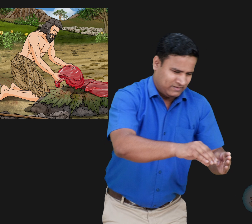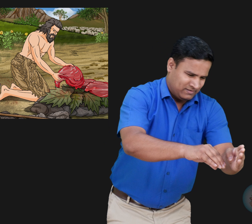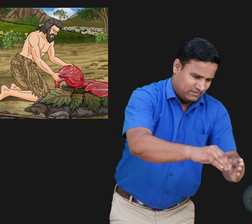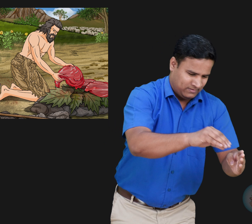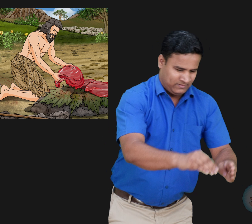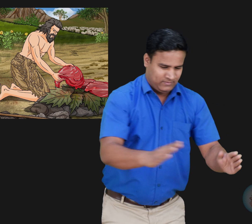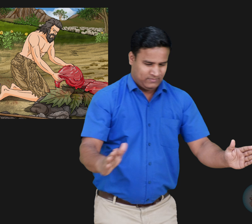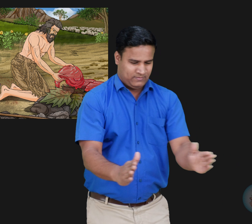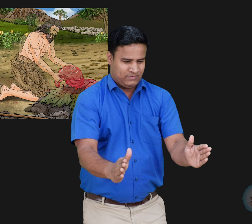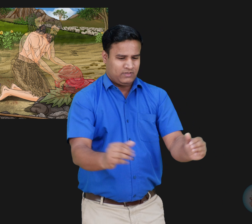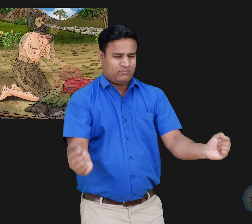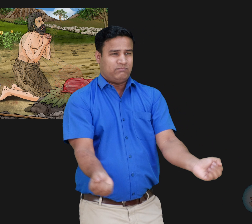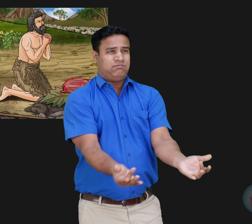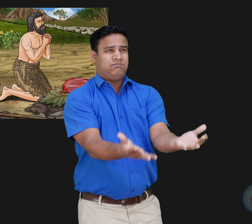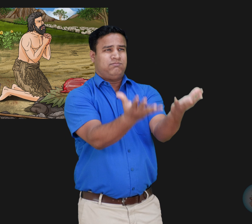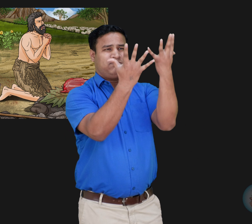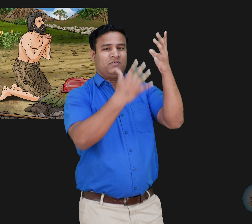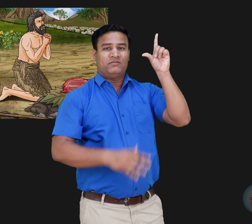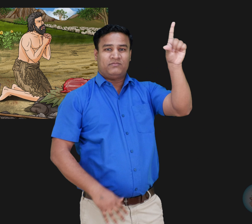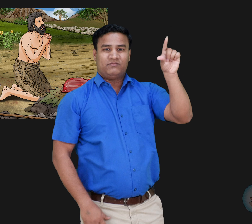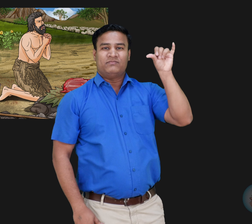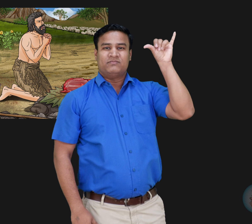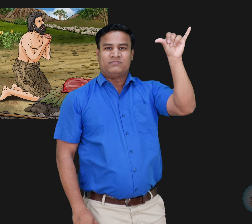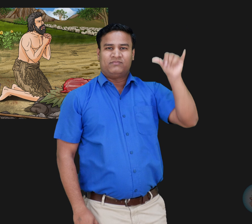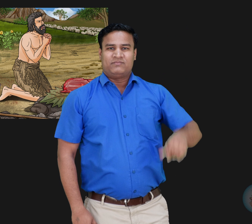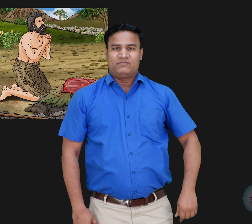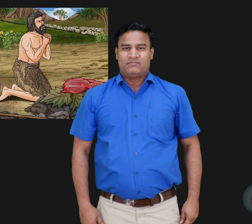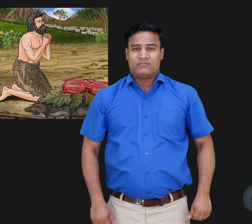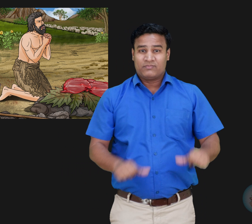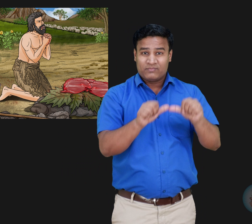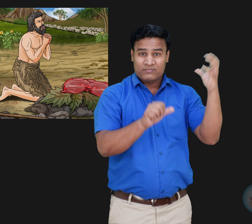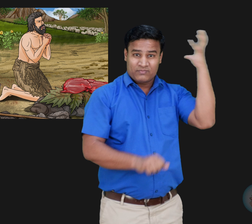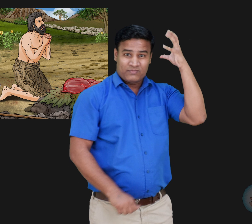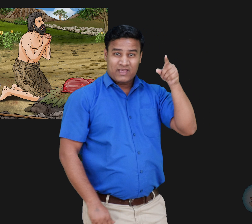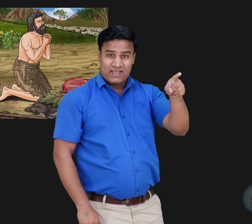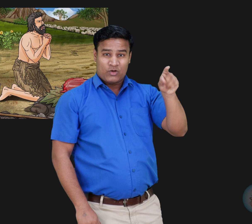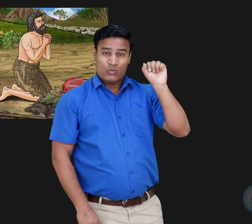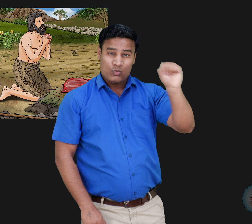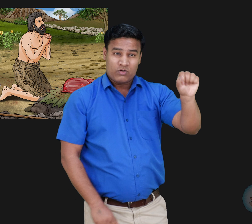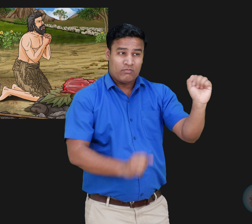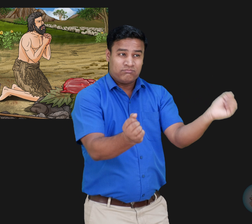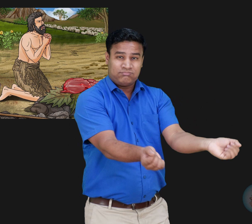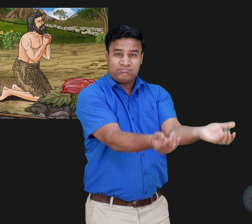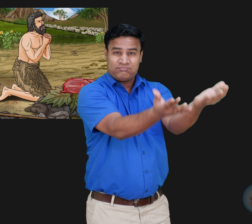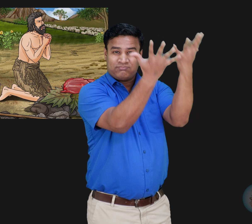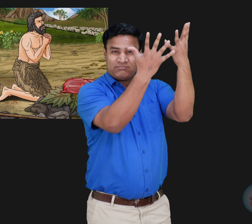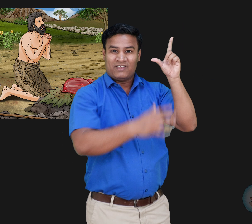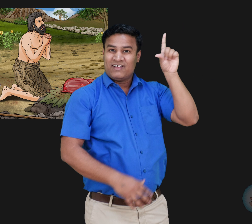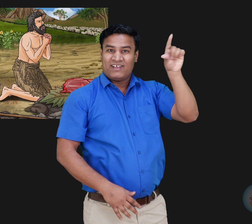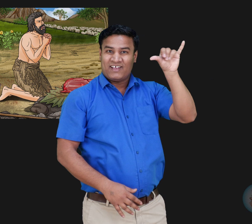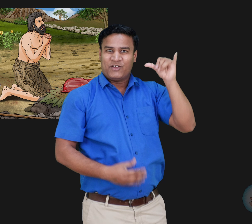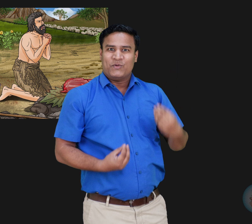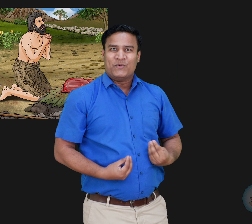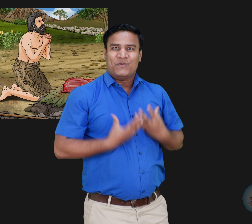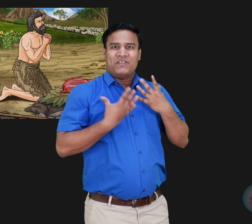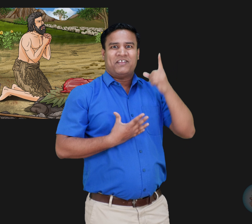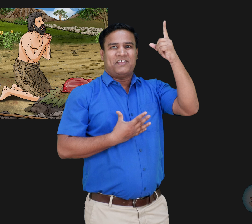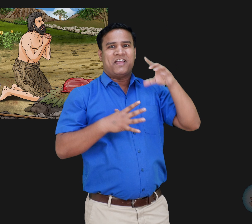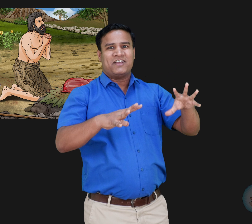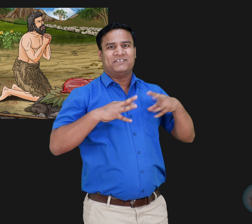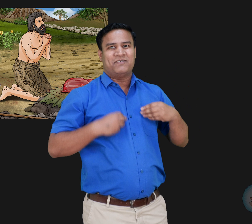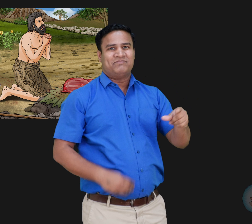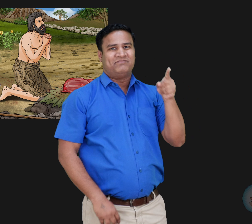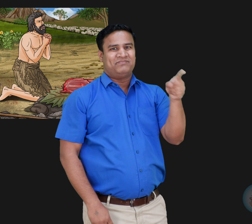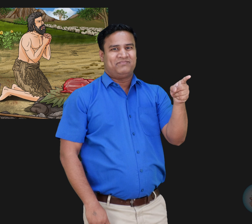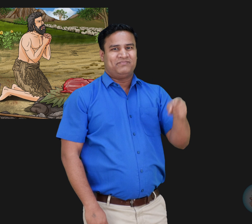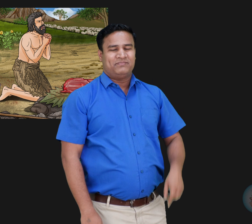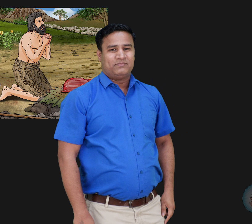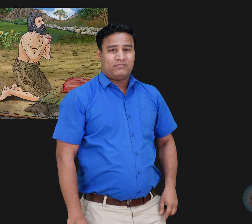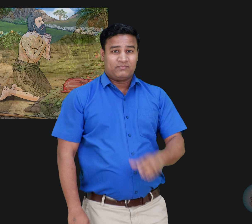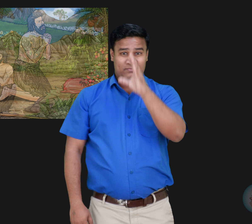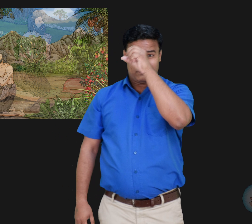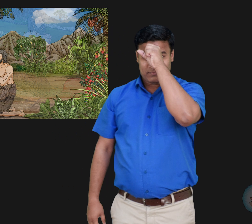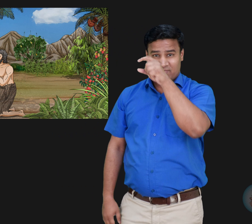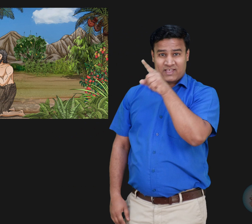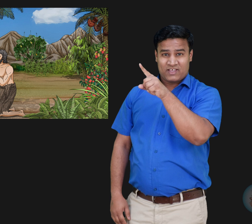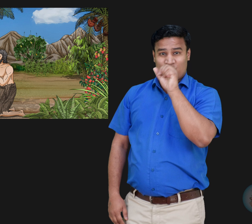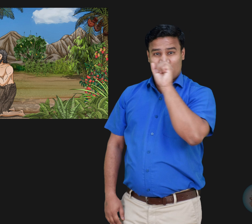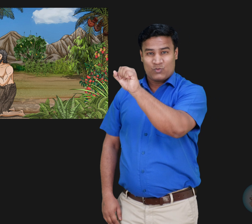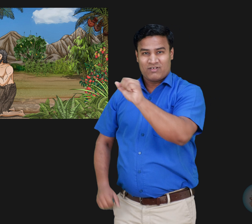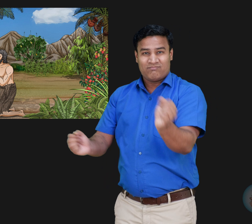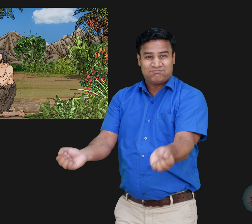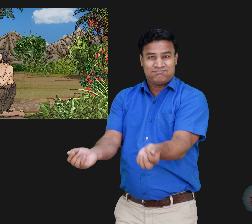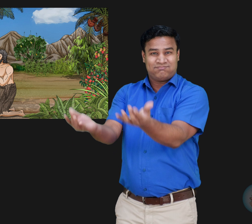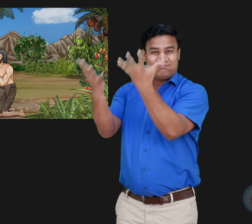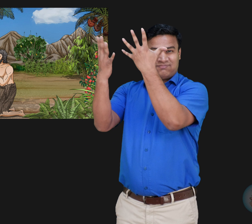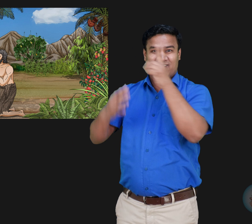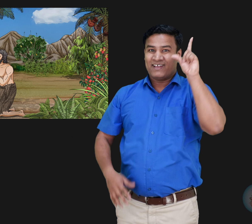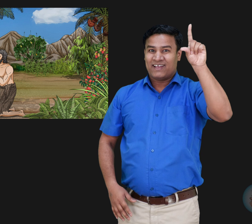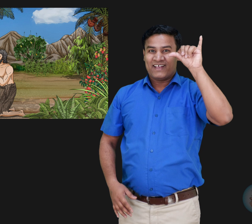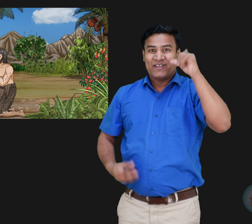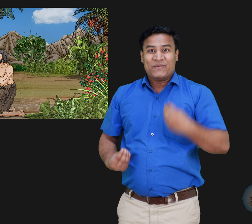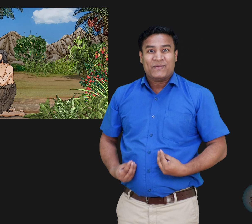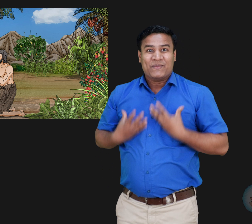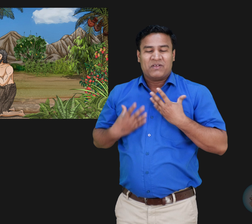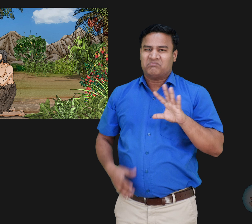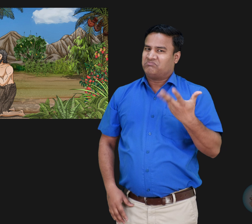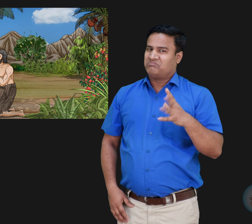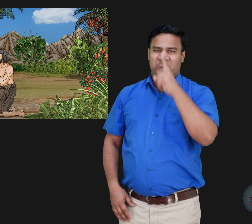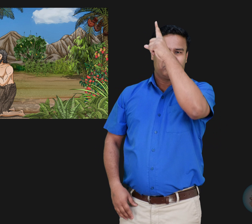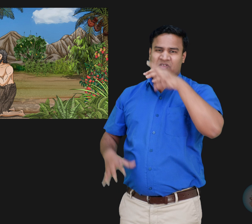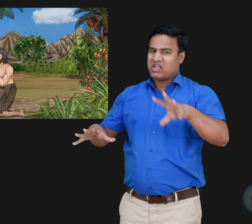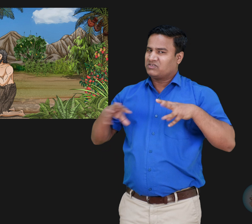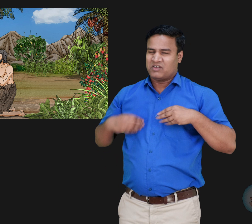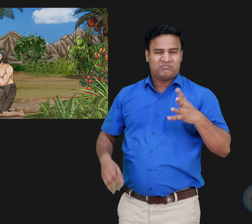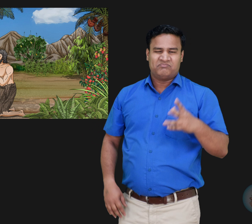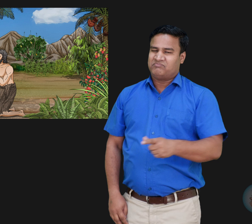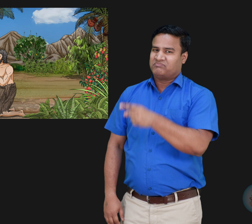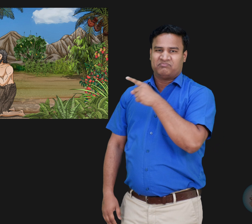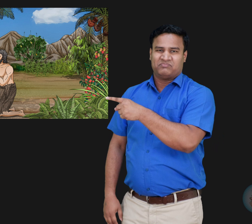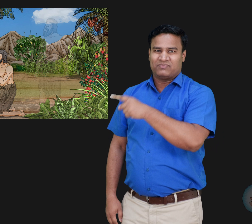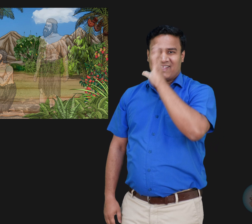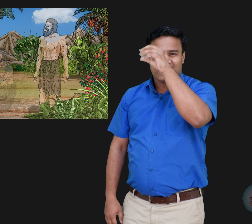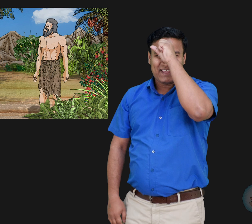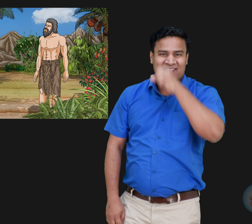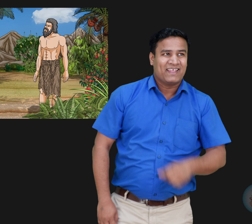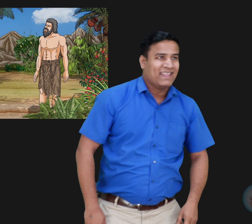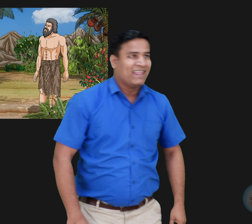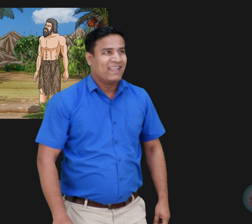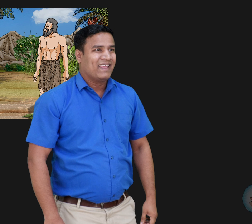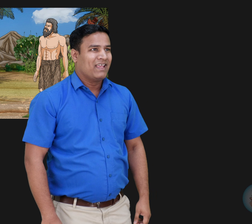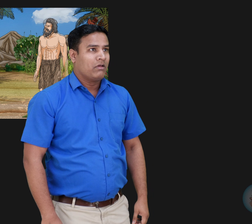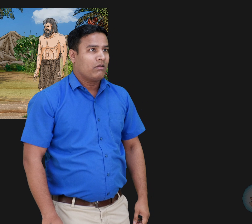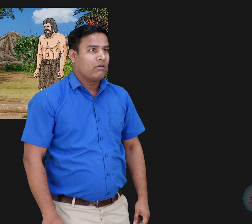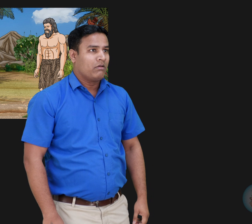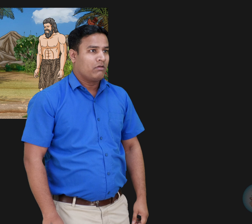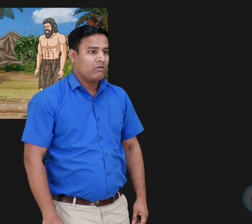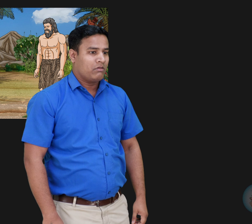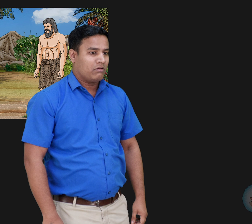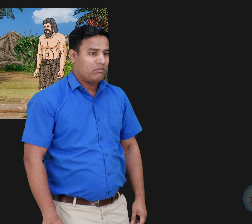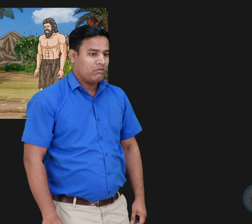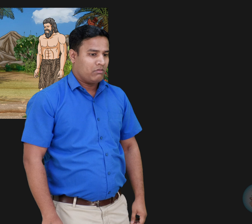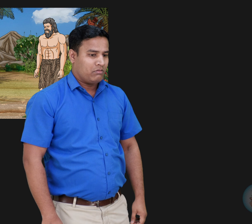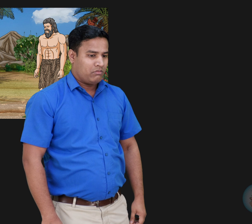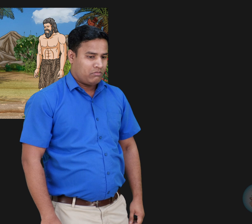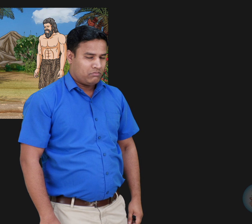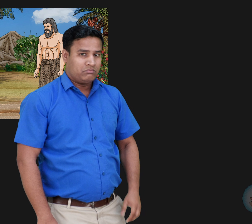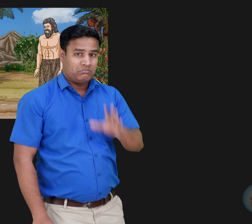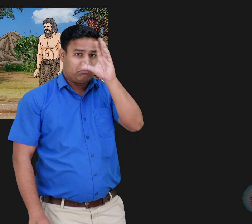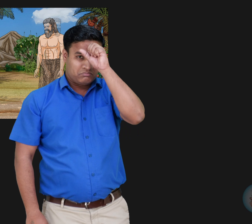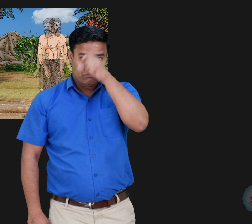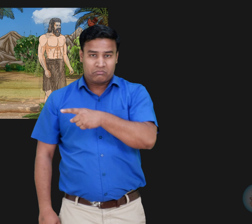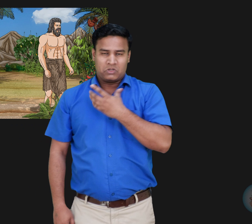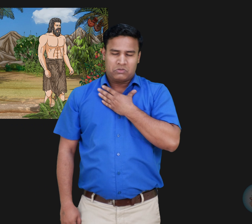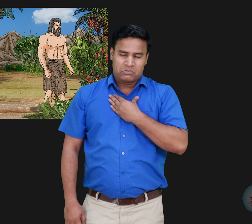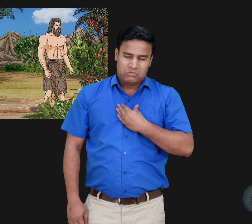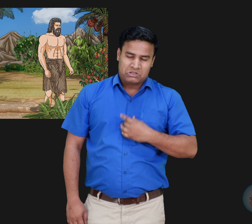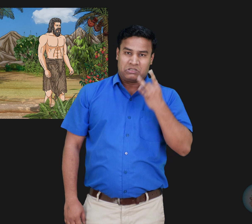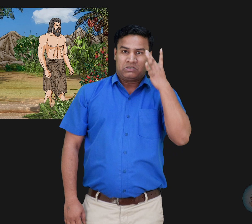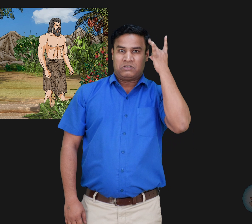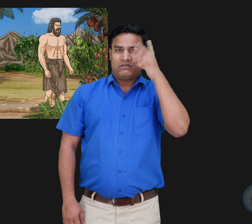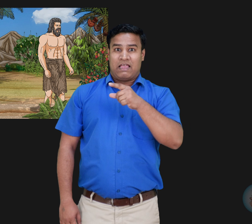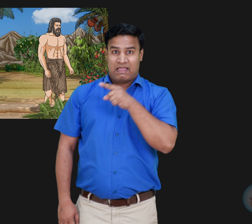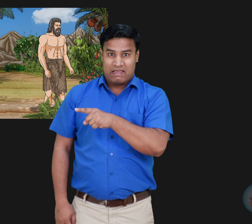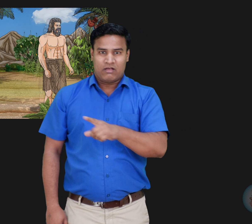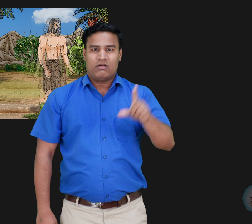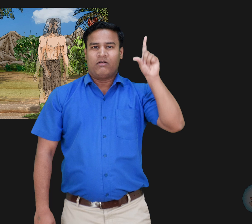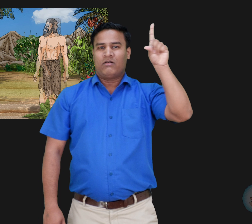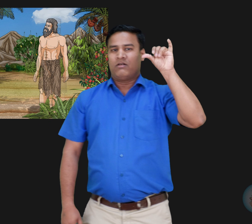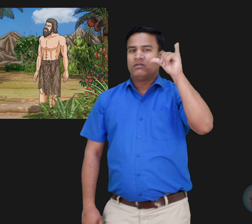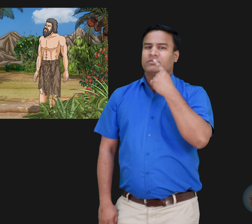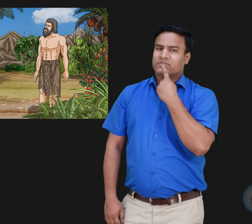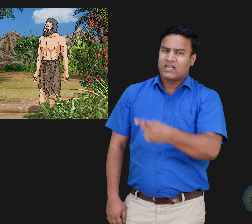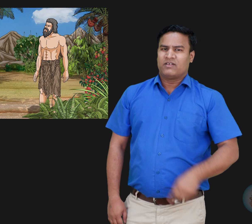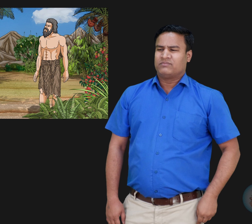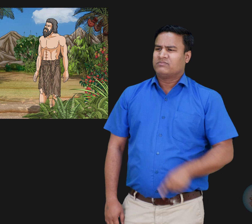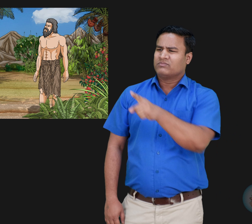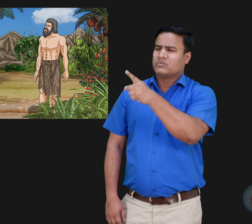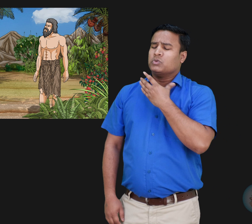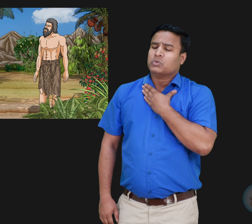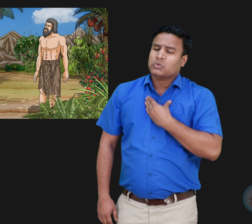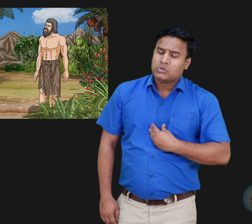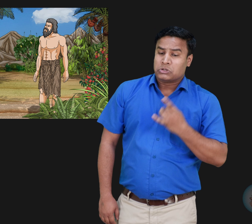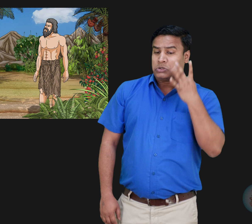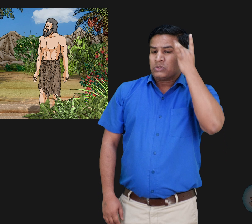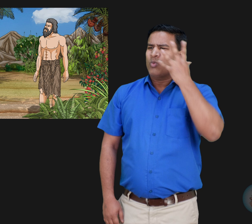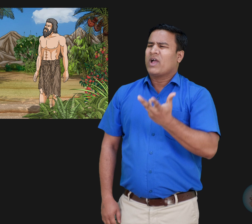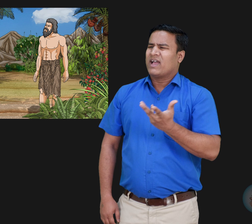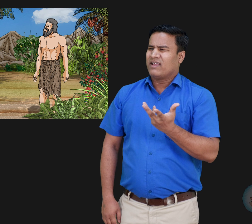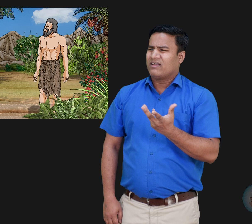So Cain became very angry, and his countenance fell. “Why are you angry,” said the LORD to Cain, “and why has your countenance fallen?